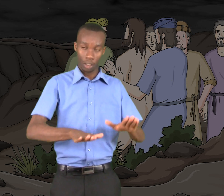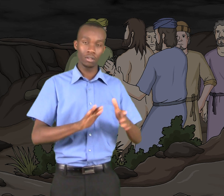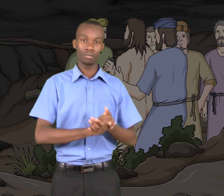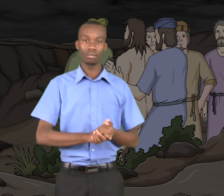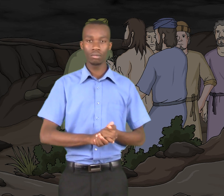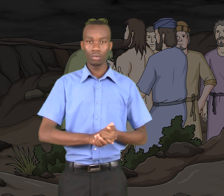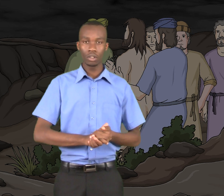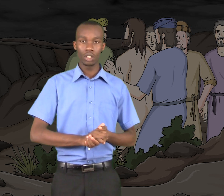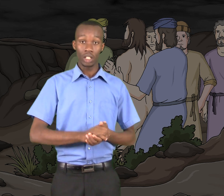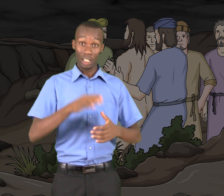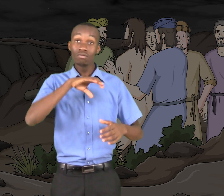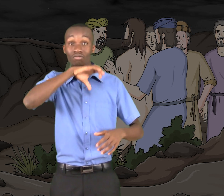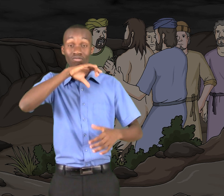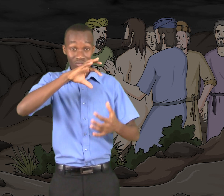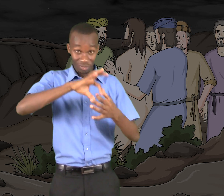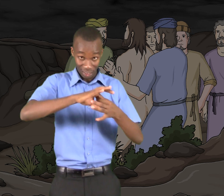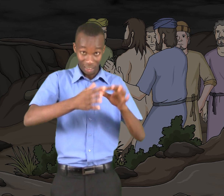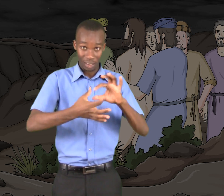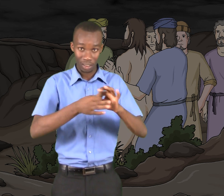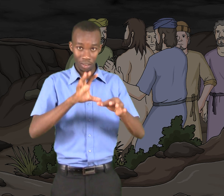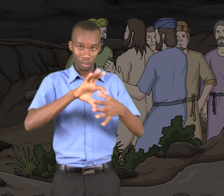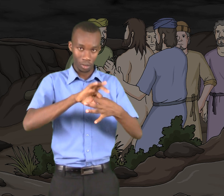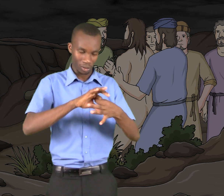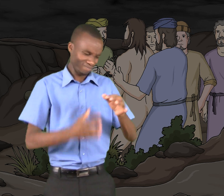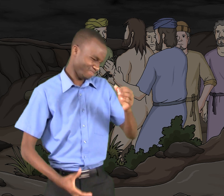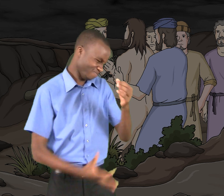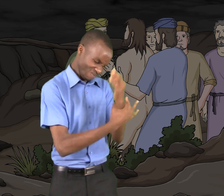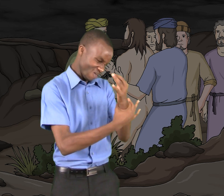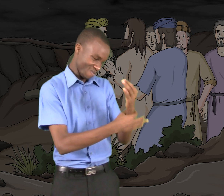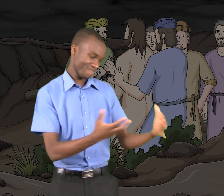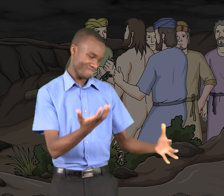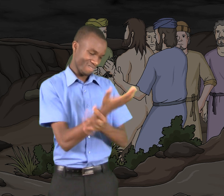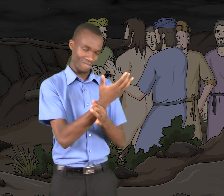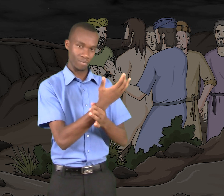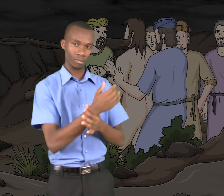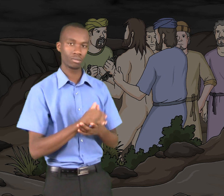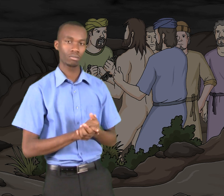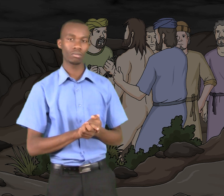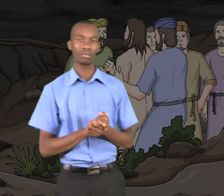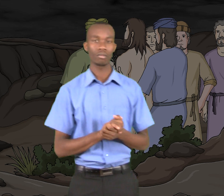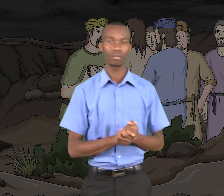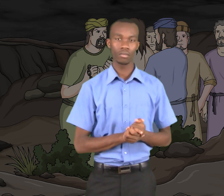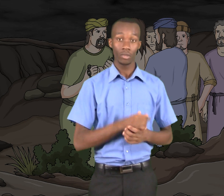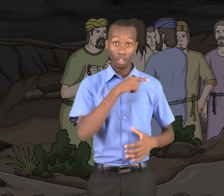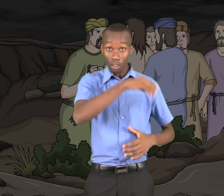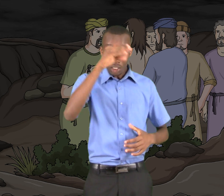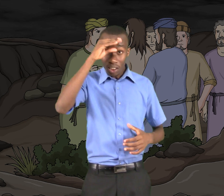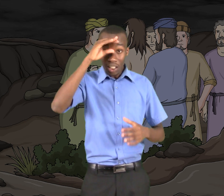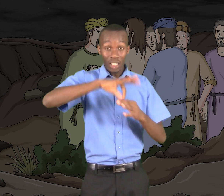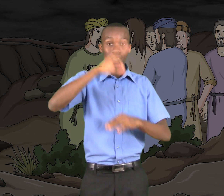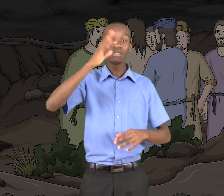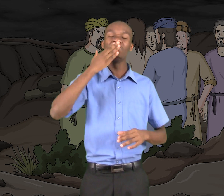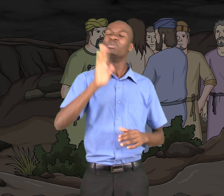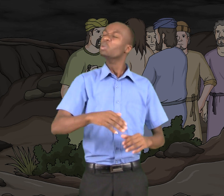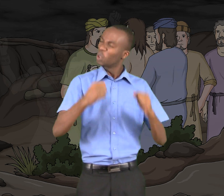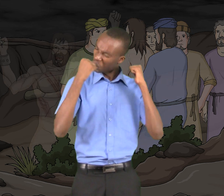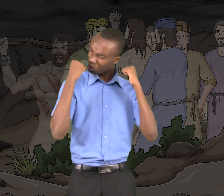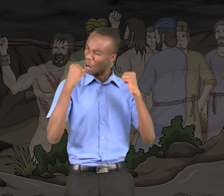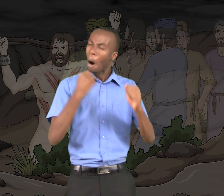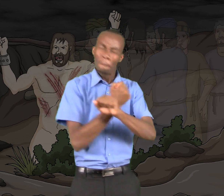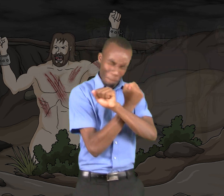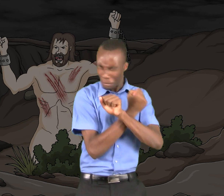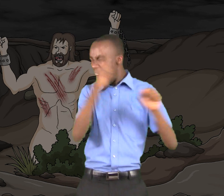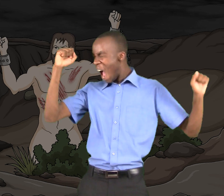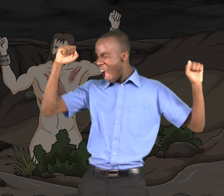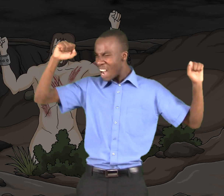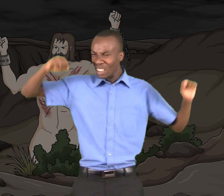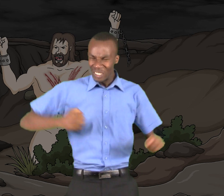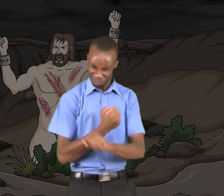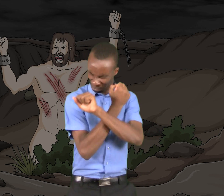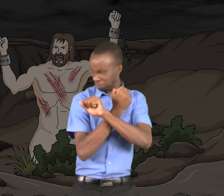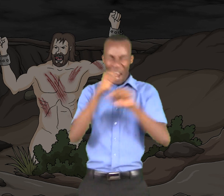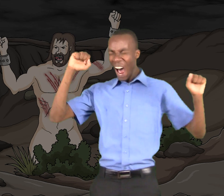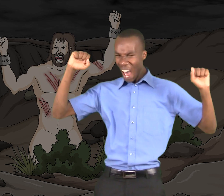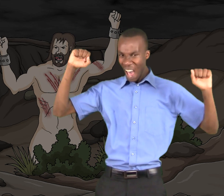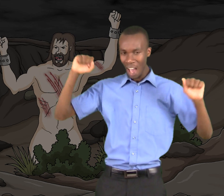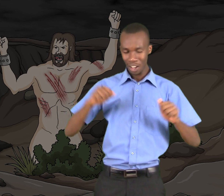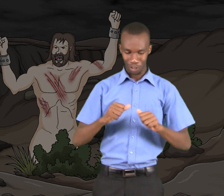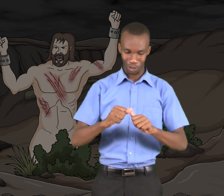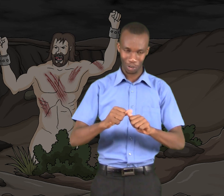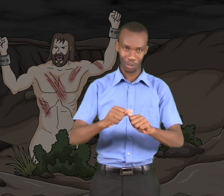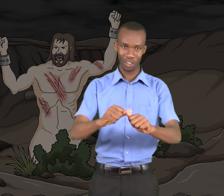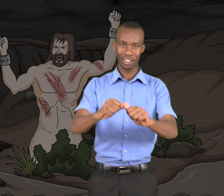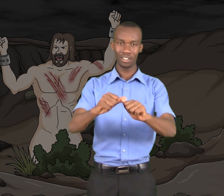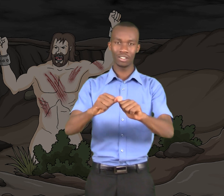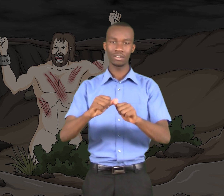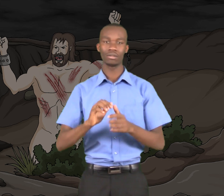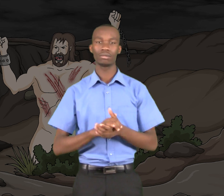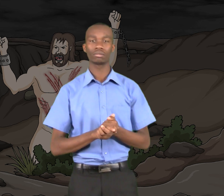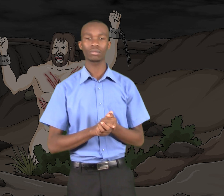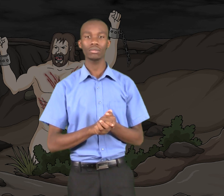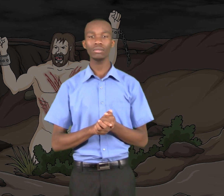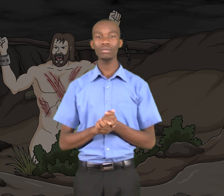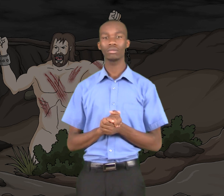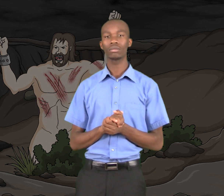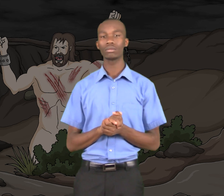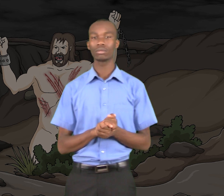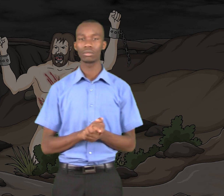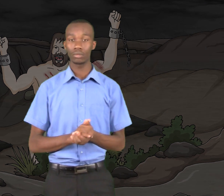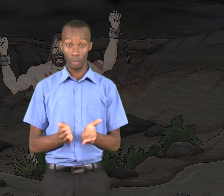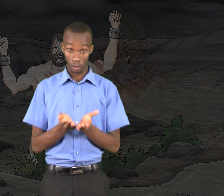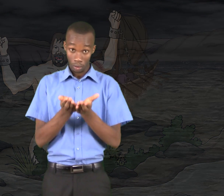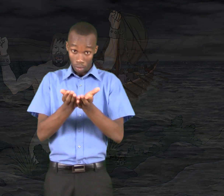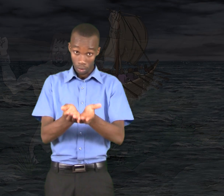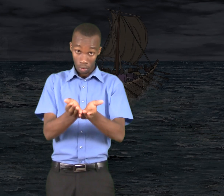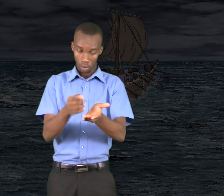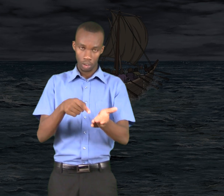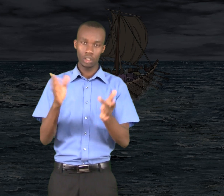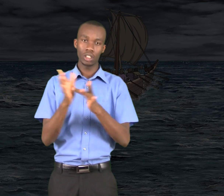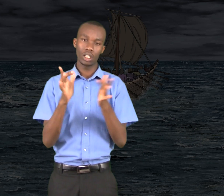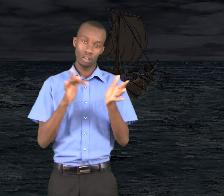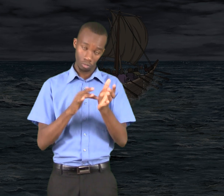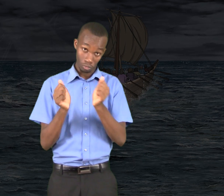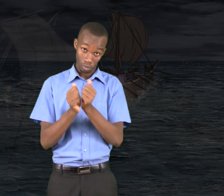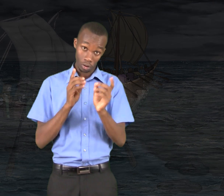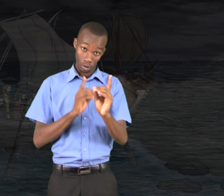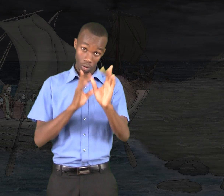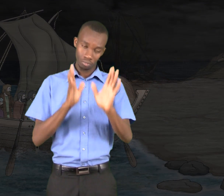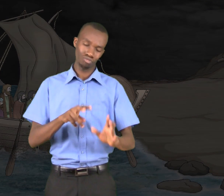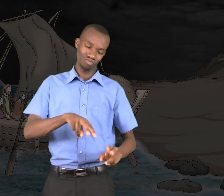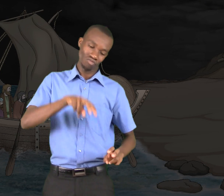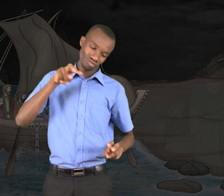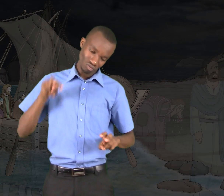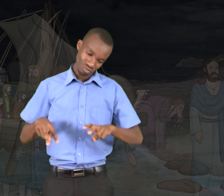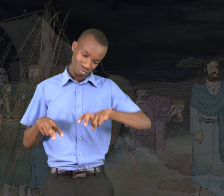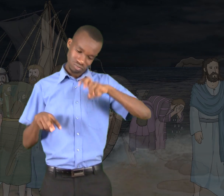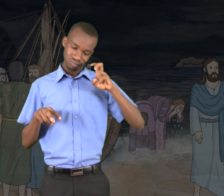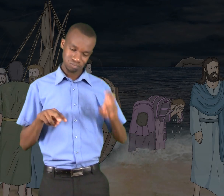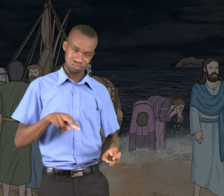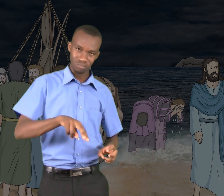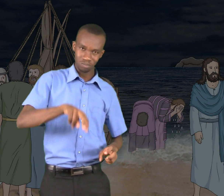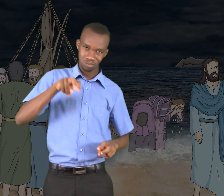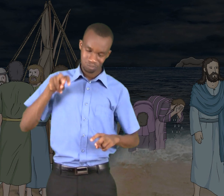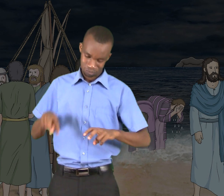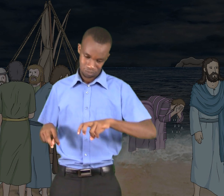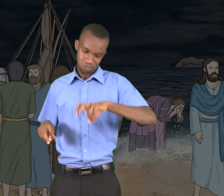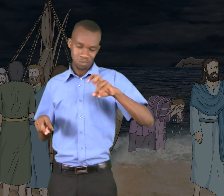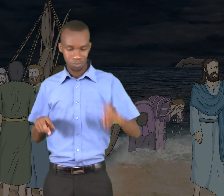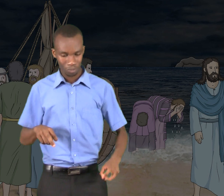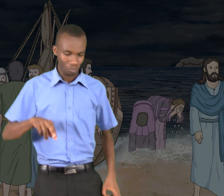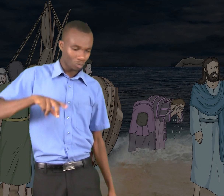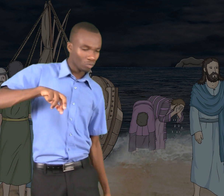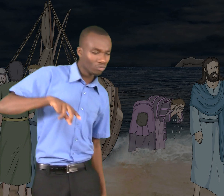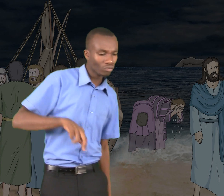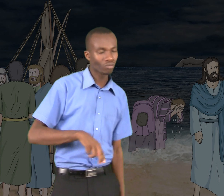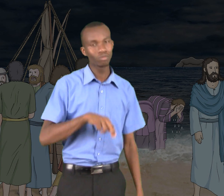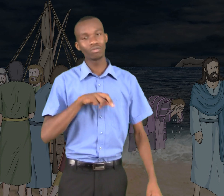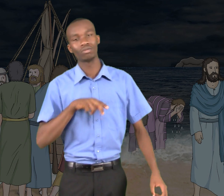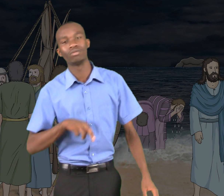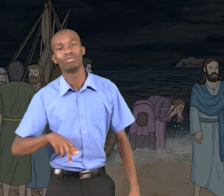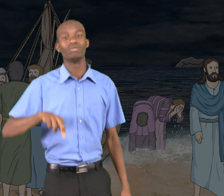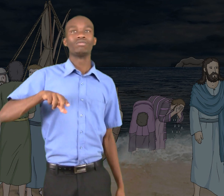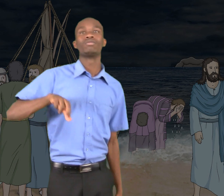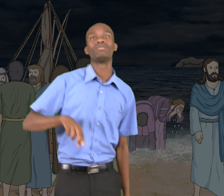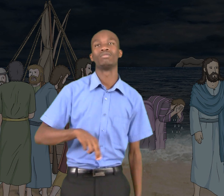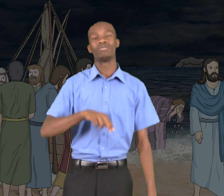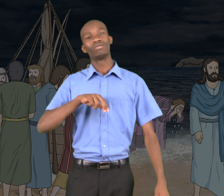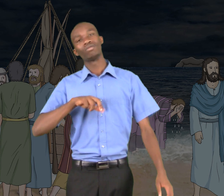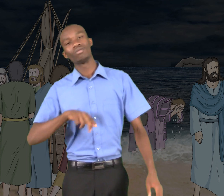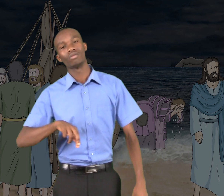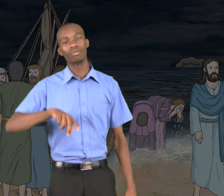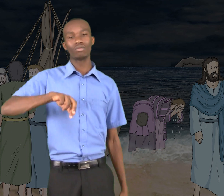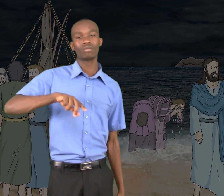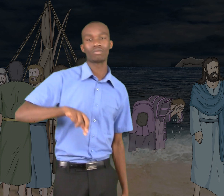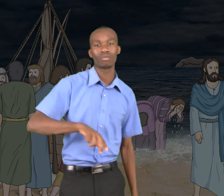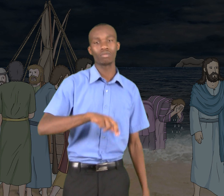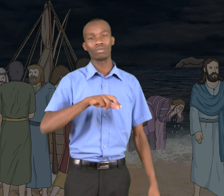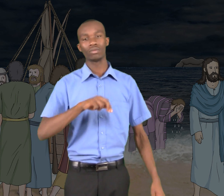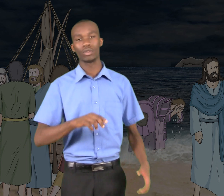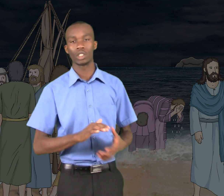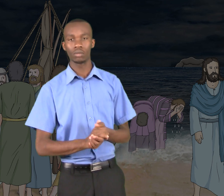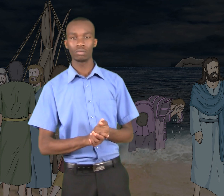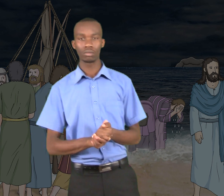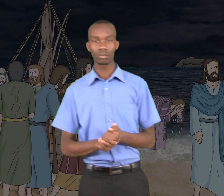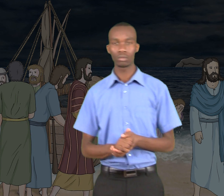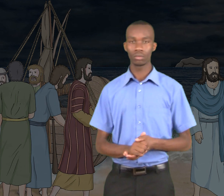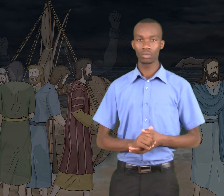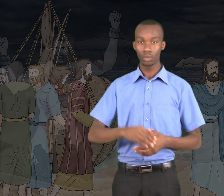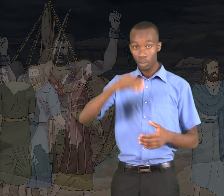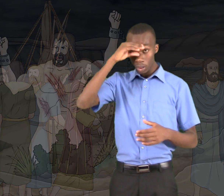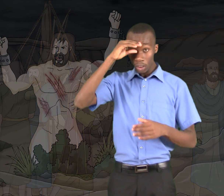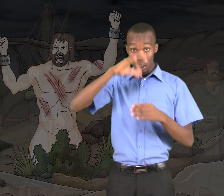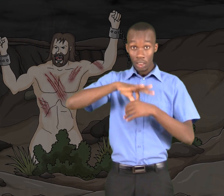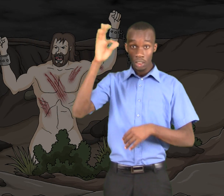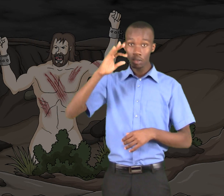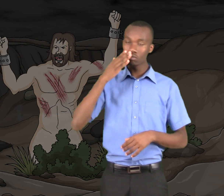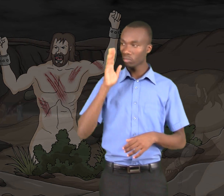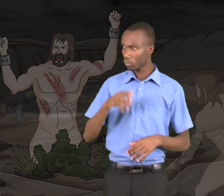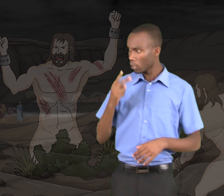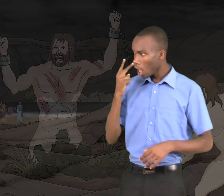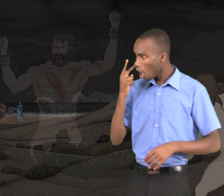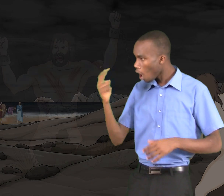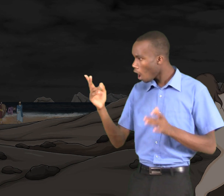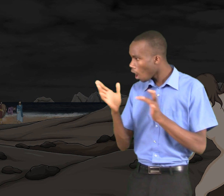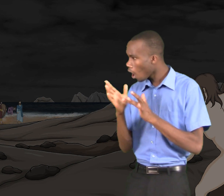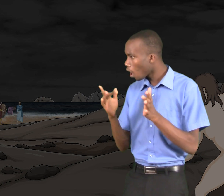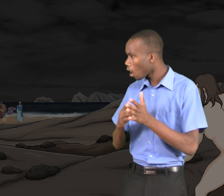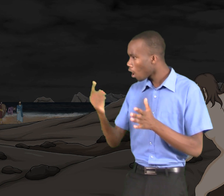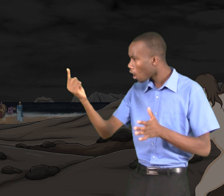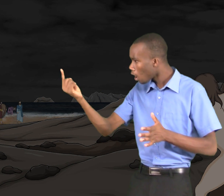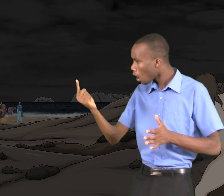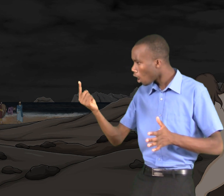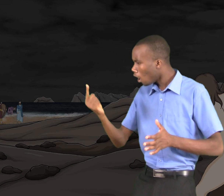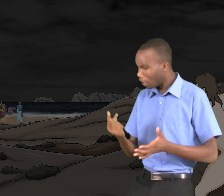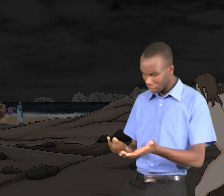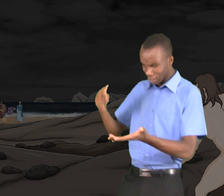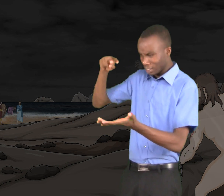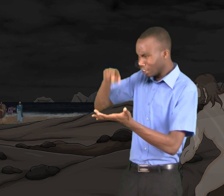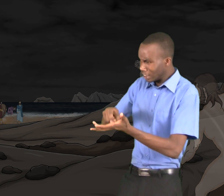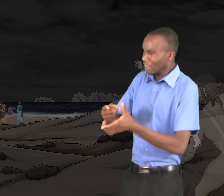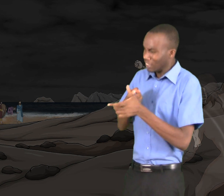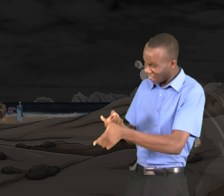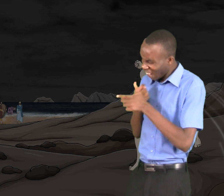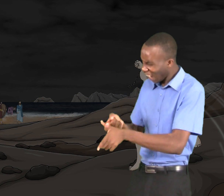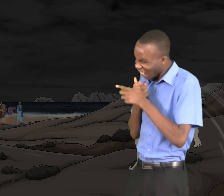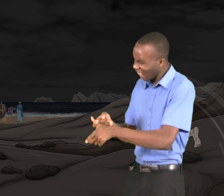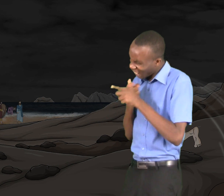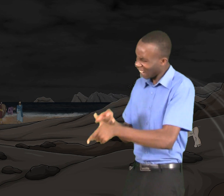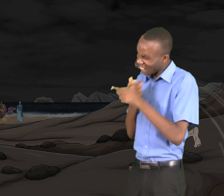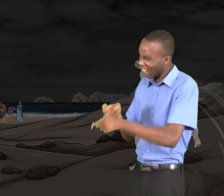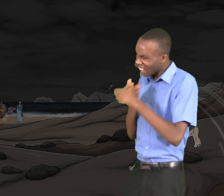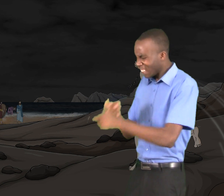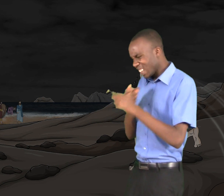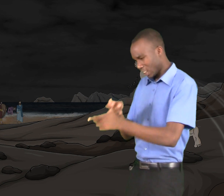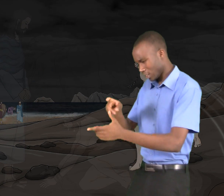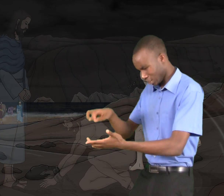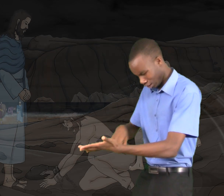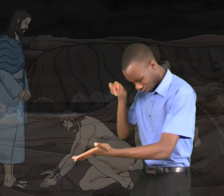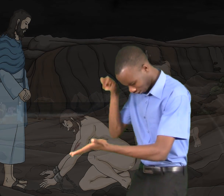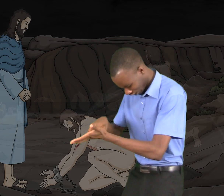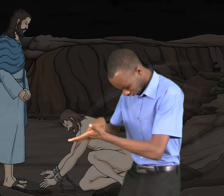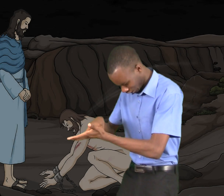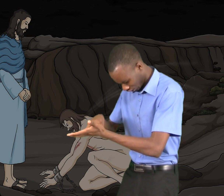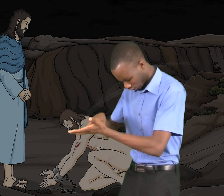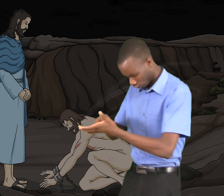And he shouted in a loud voice, “What do You want with me, Jesus, Son of the Most High God?